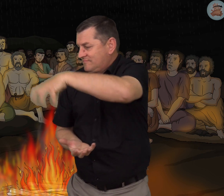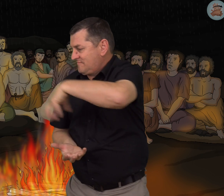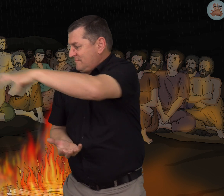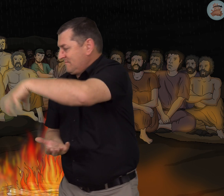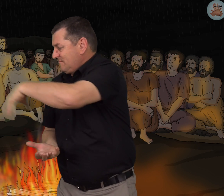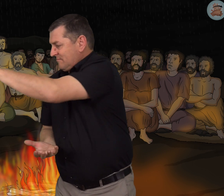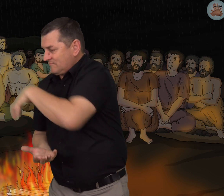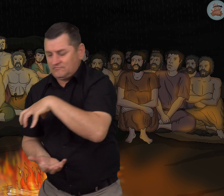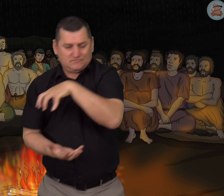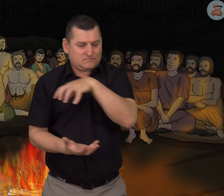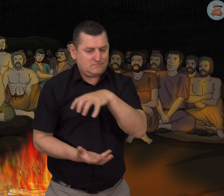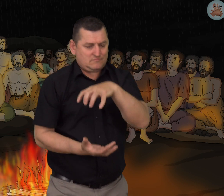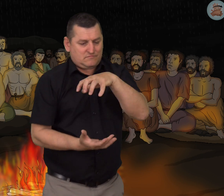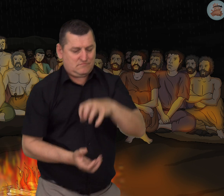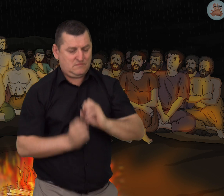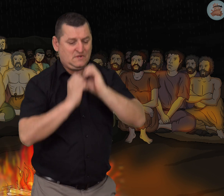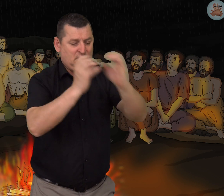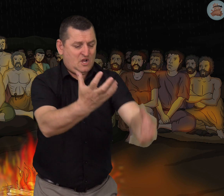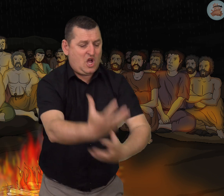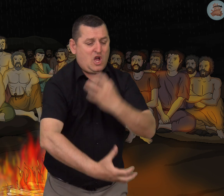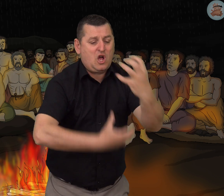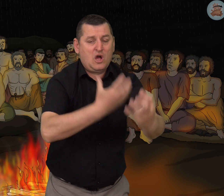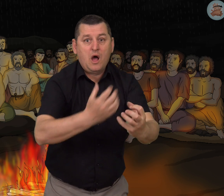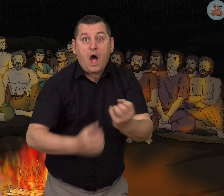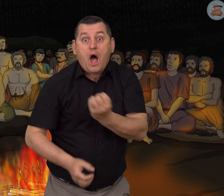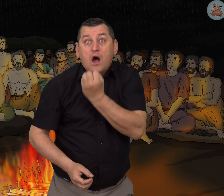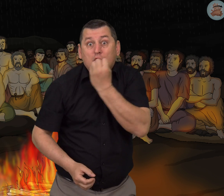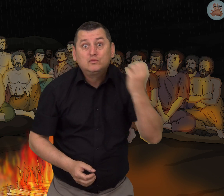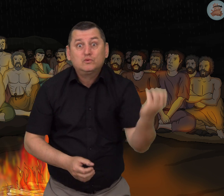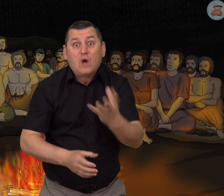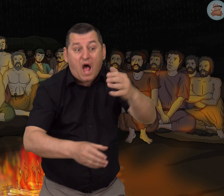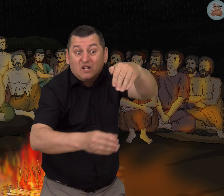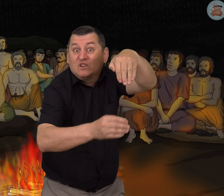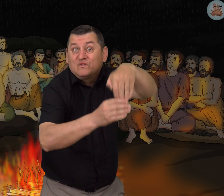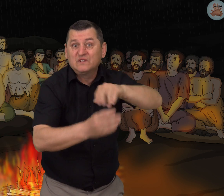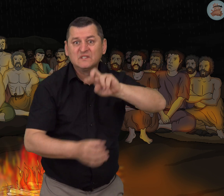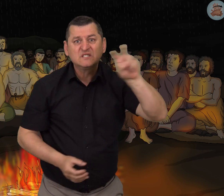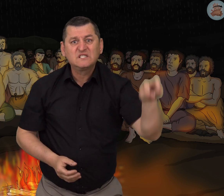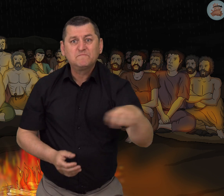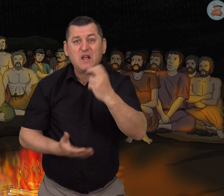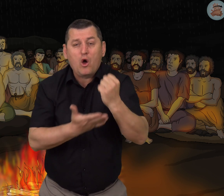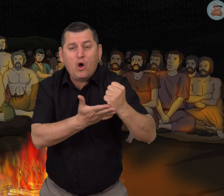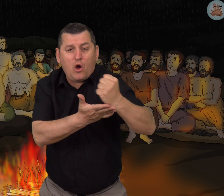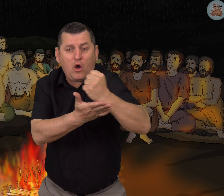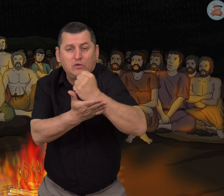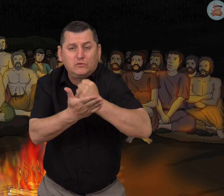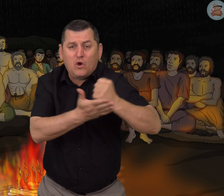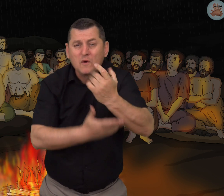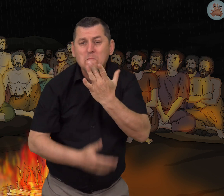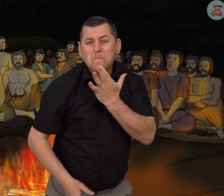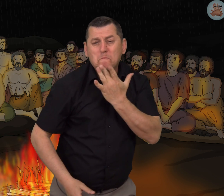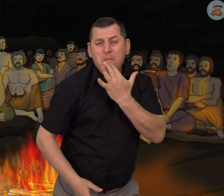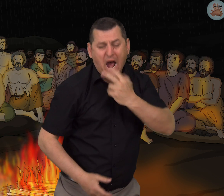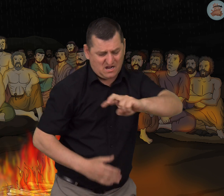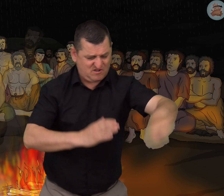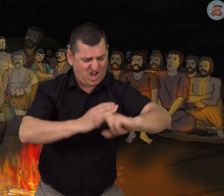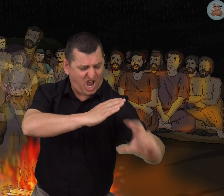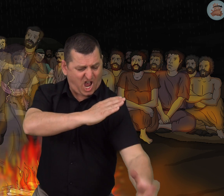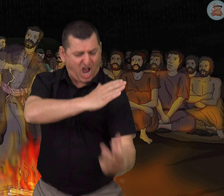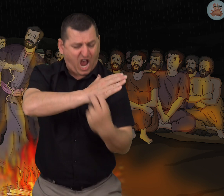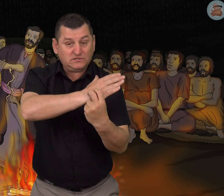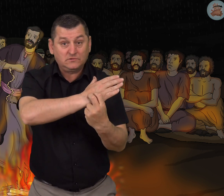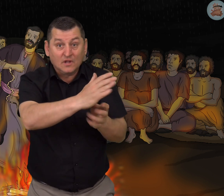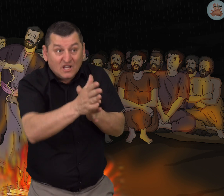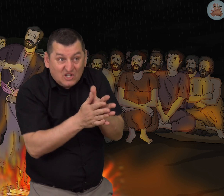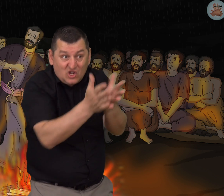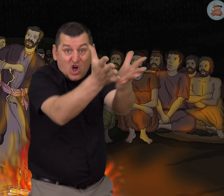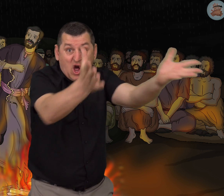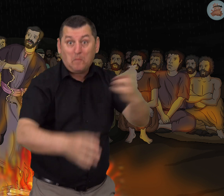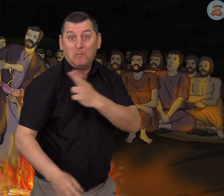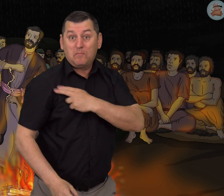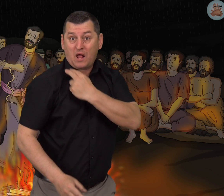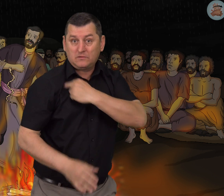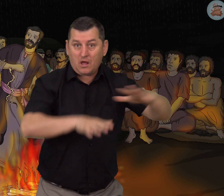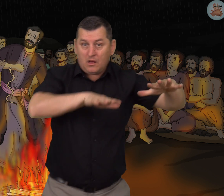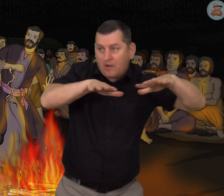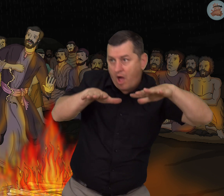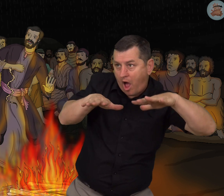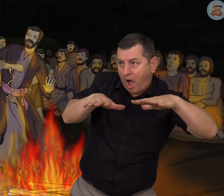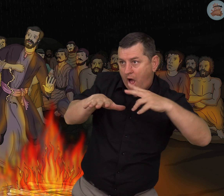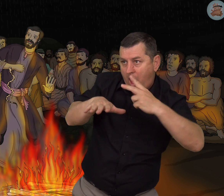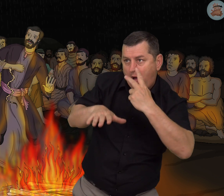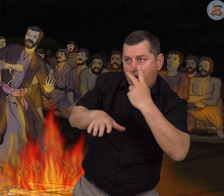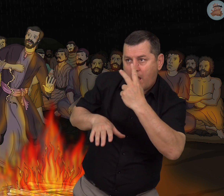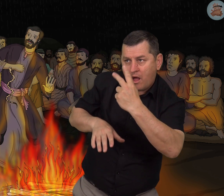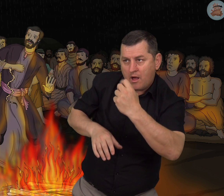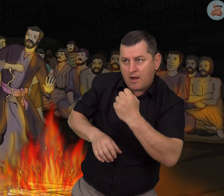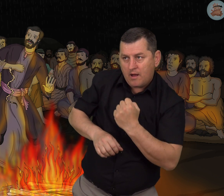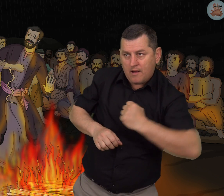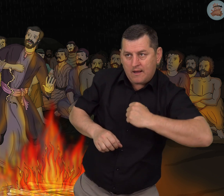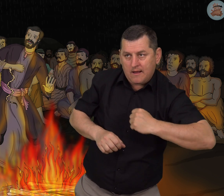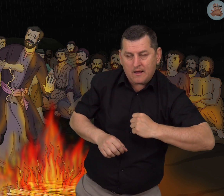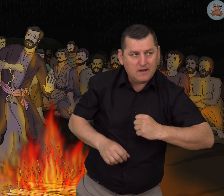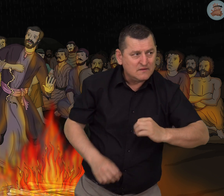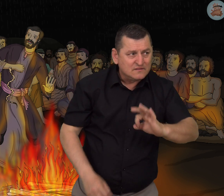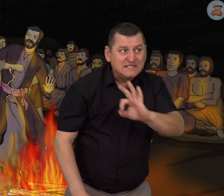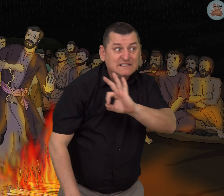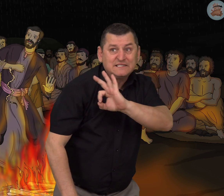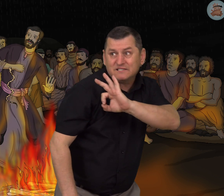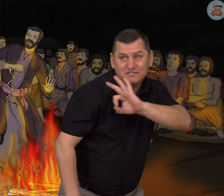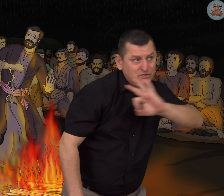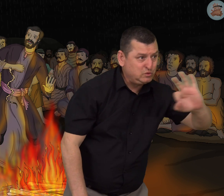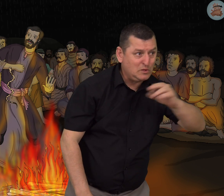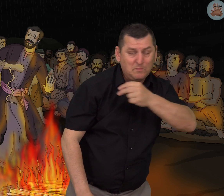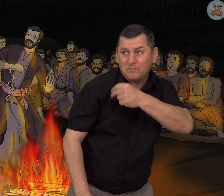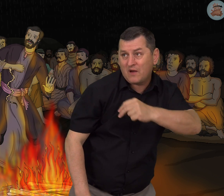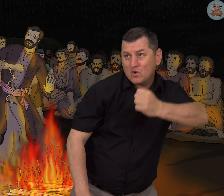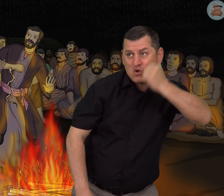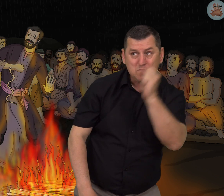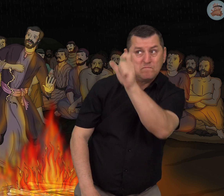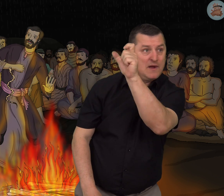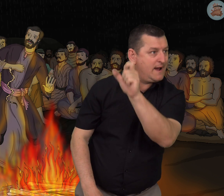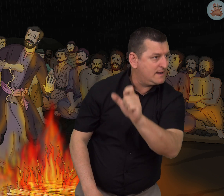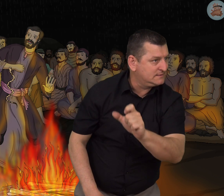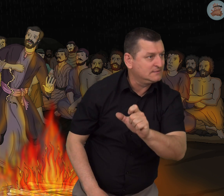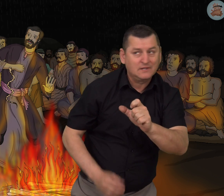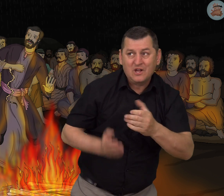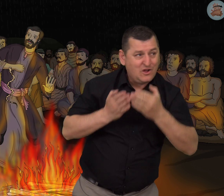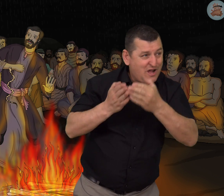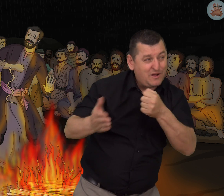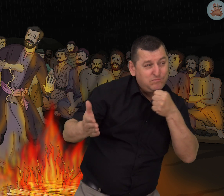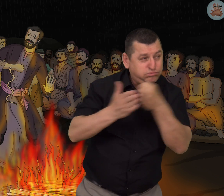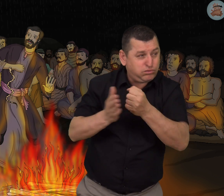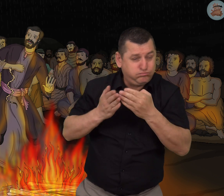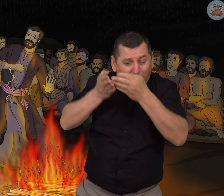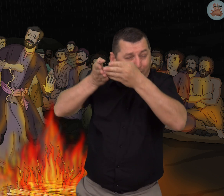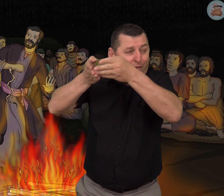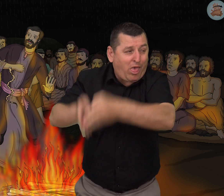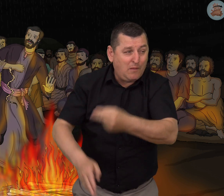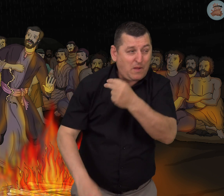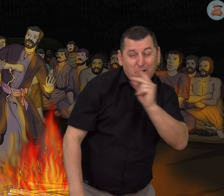Paul gathered a bundle of sticks, and as he laid them on the fire, a viper, driven out by the heat, fastened itself to his hand.